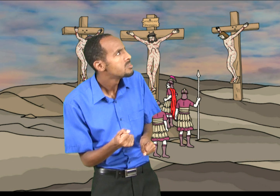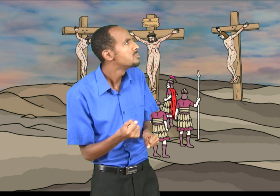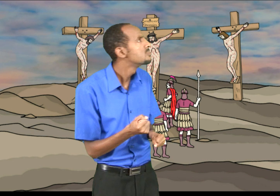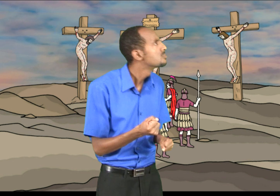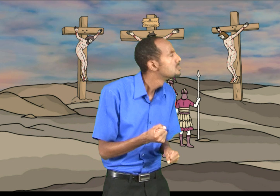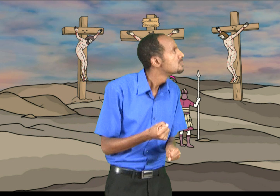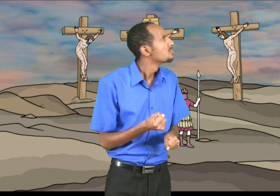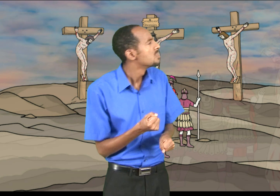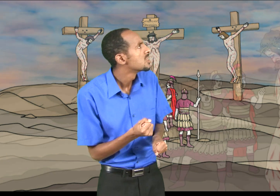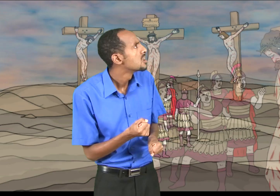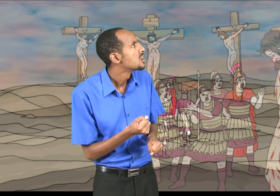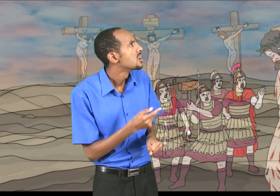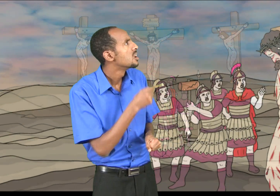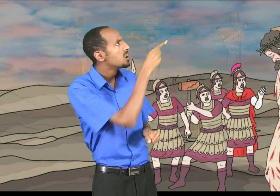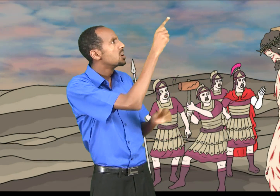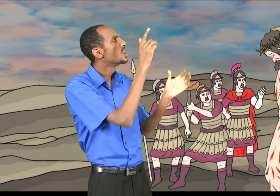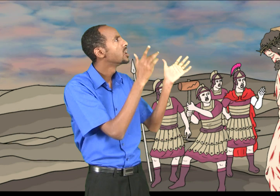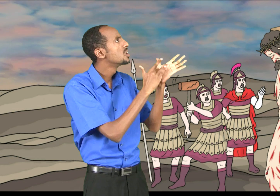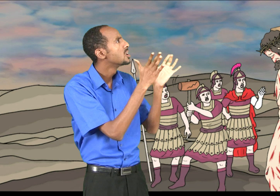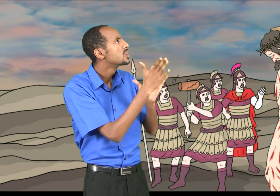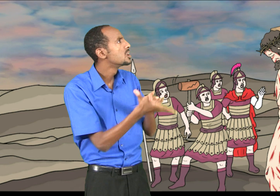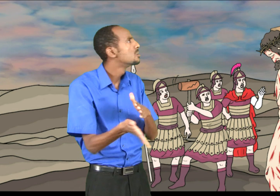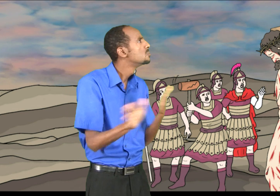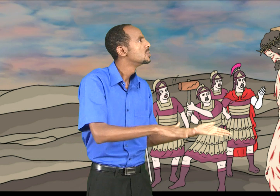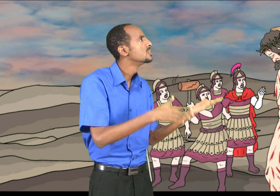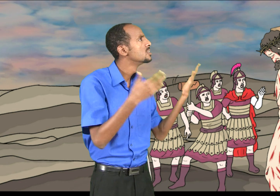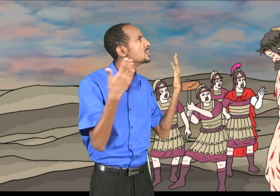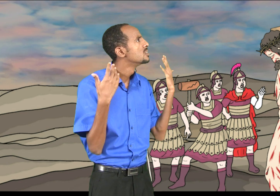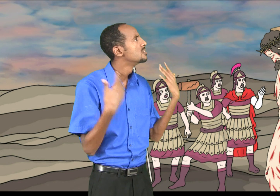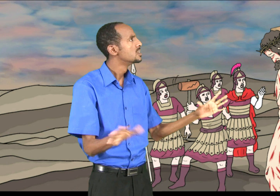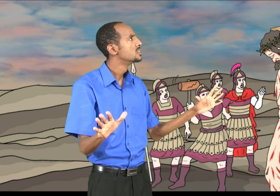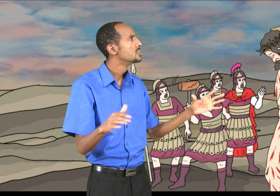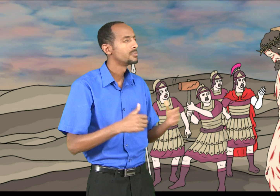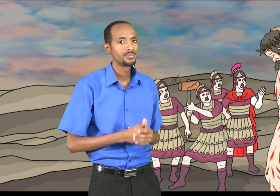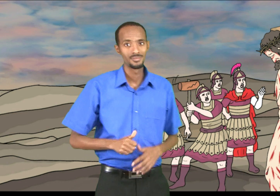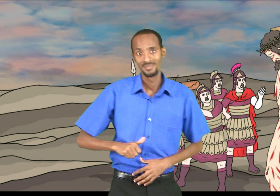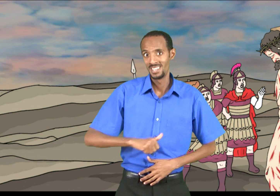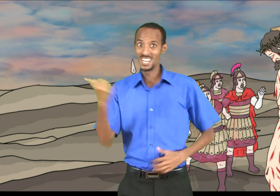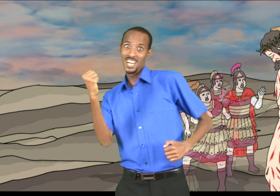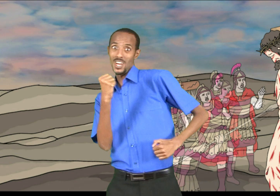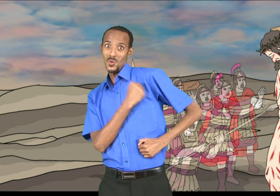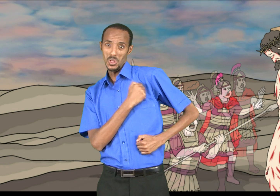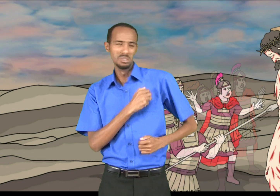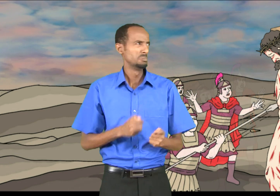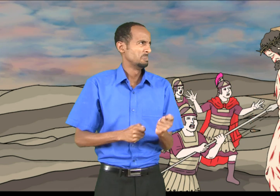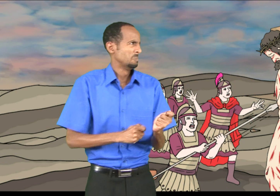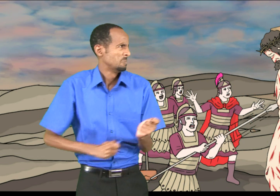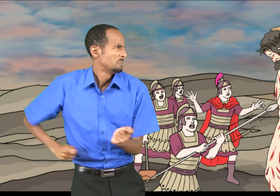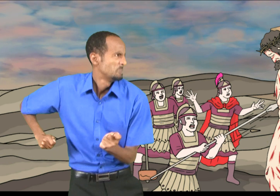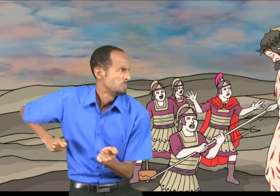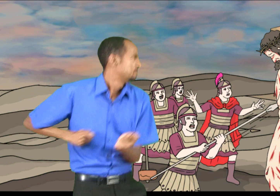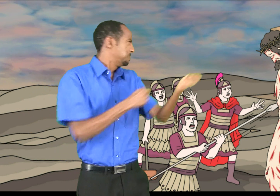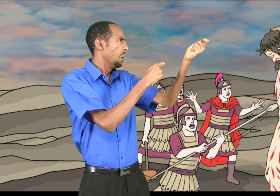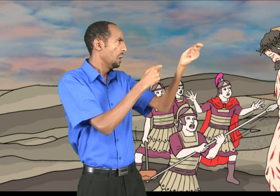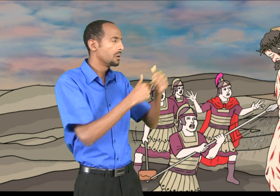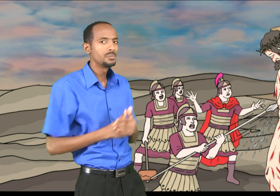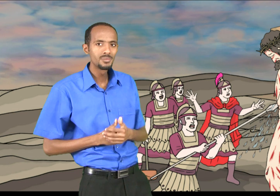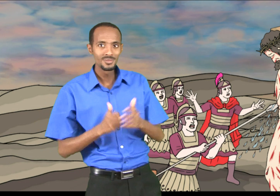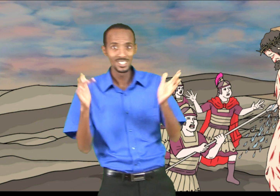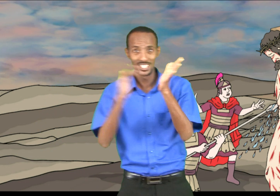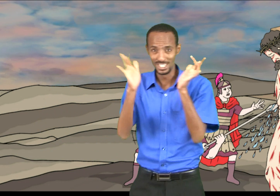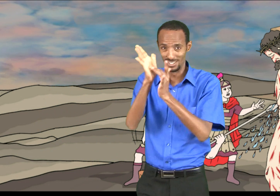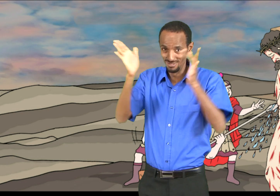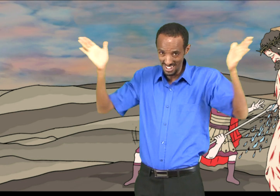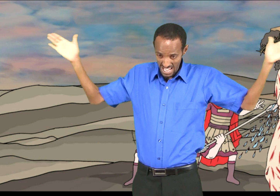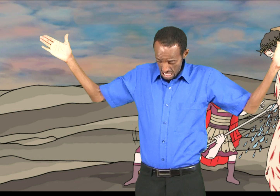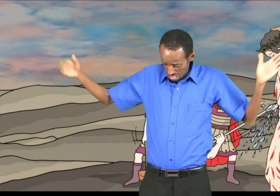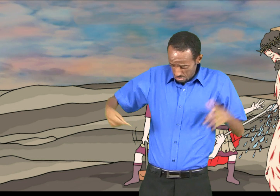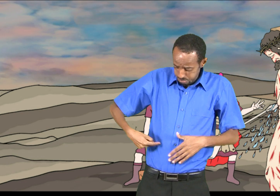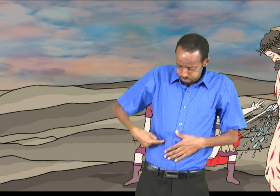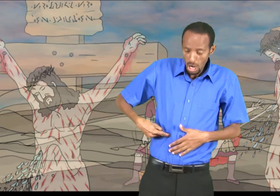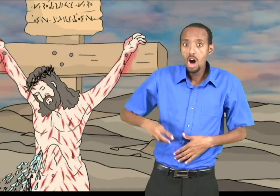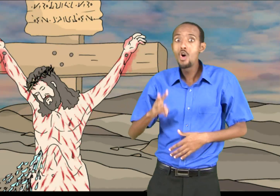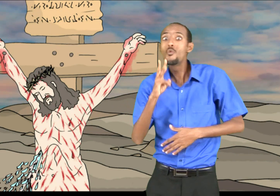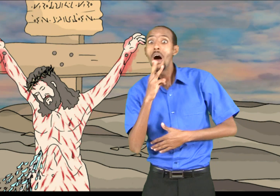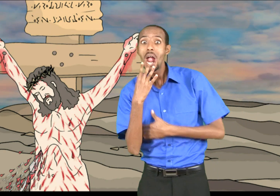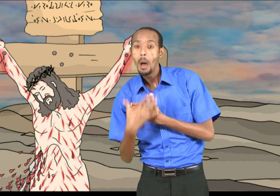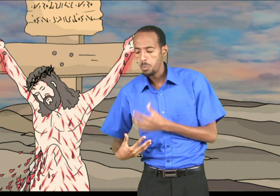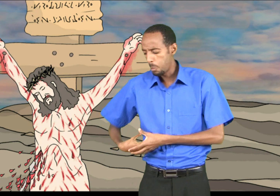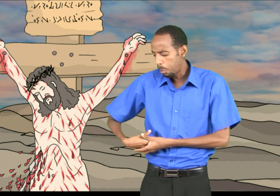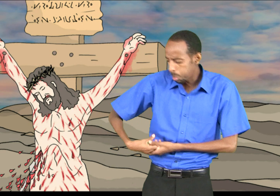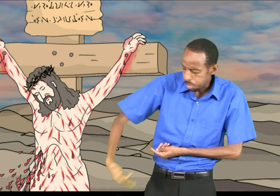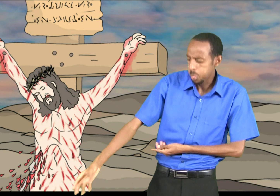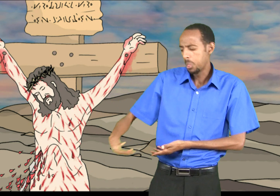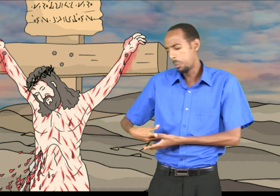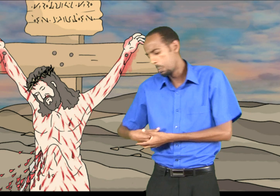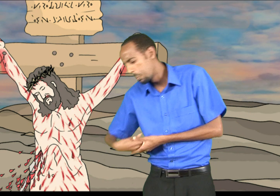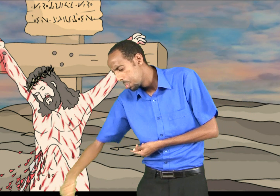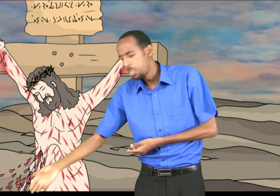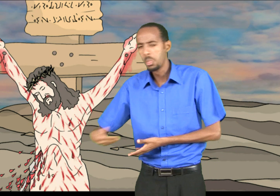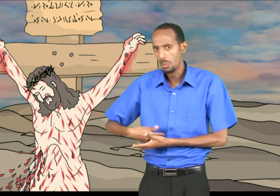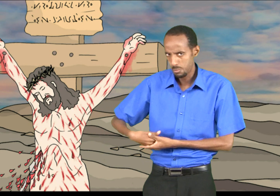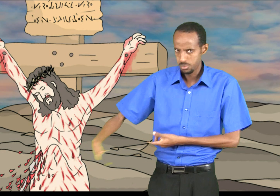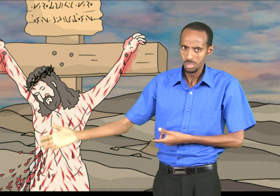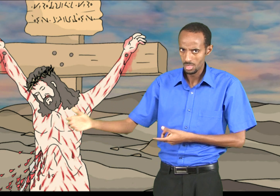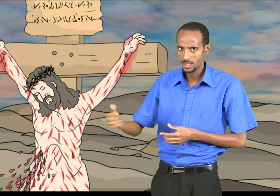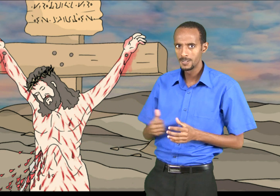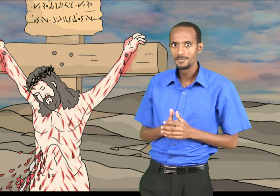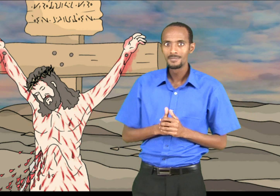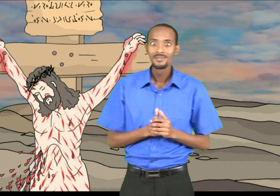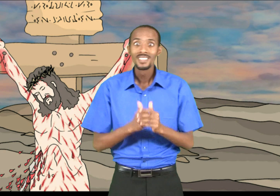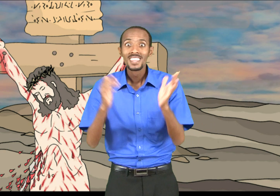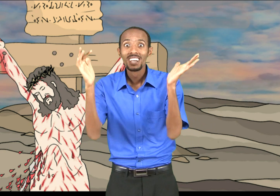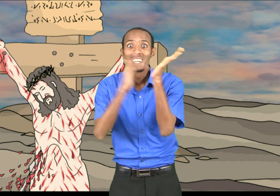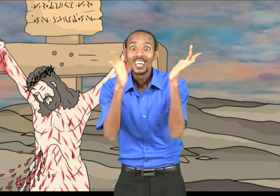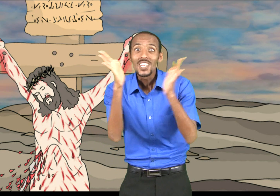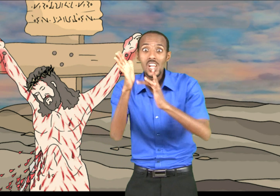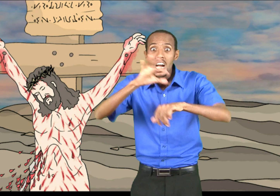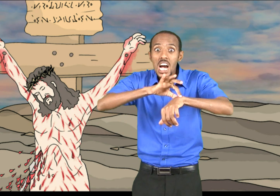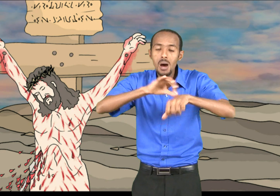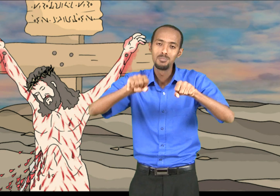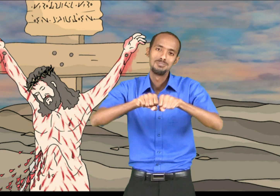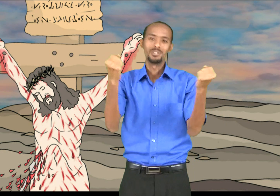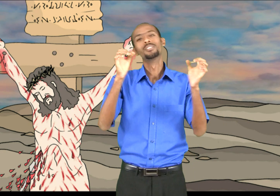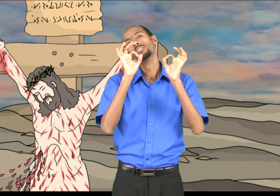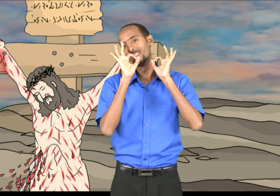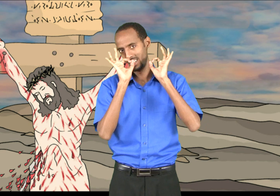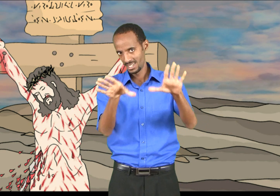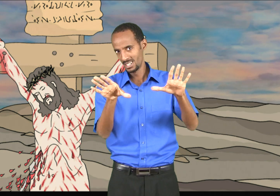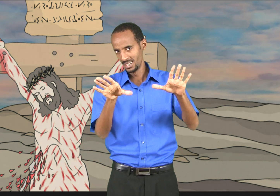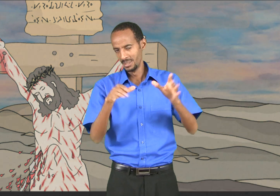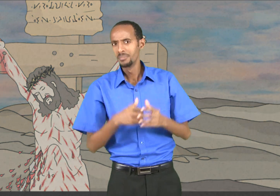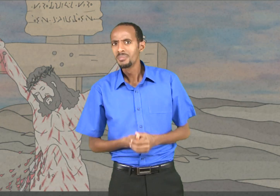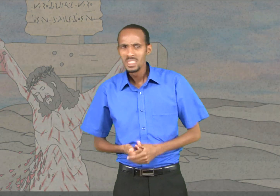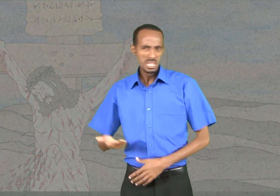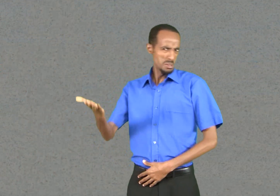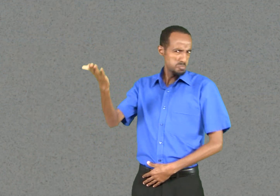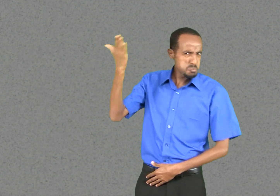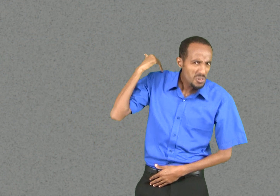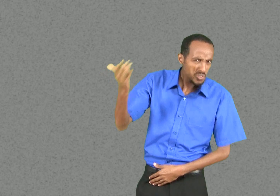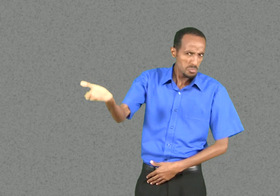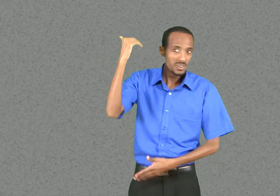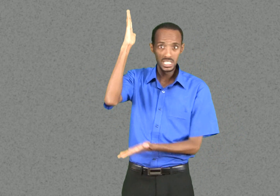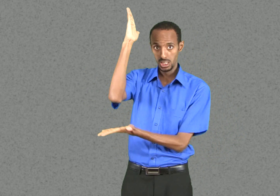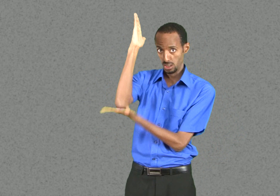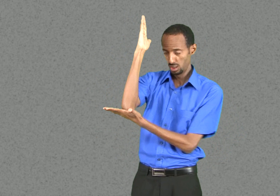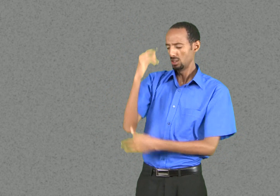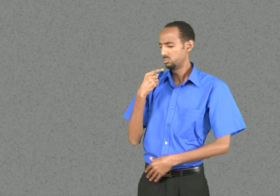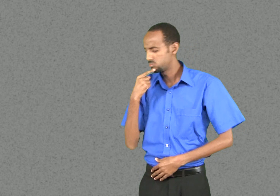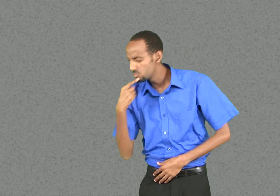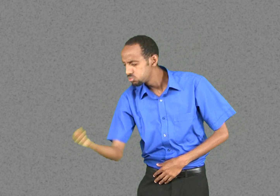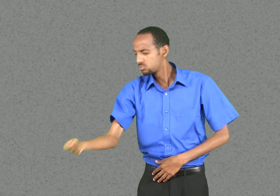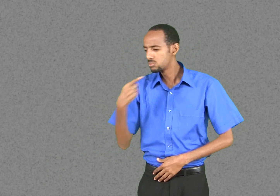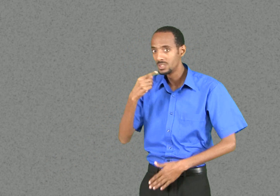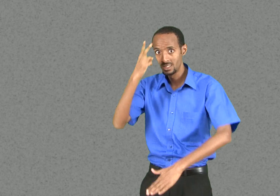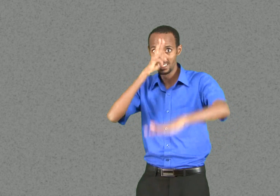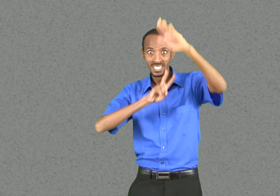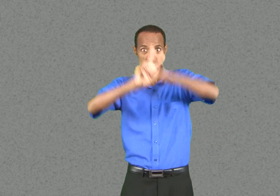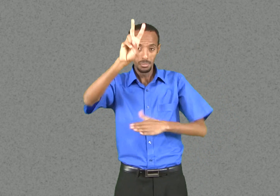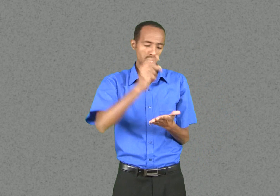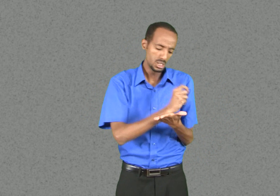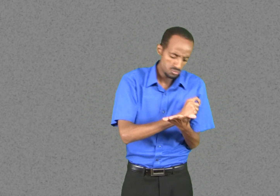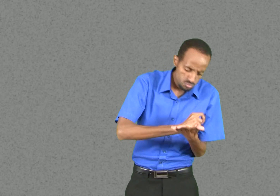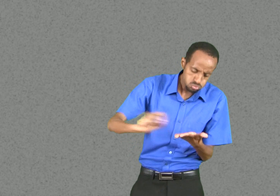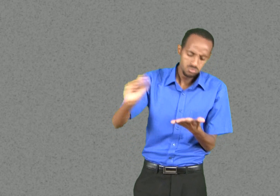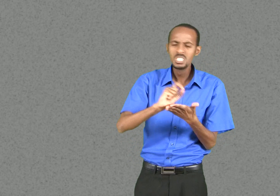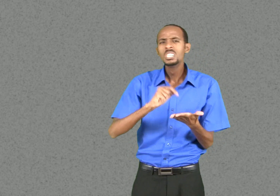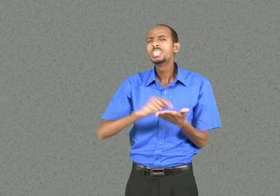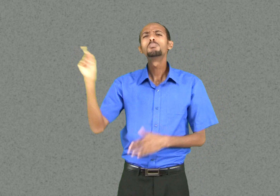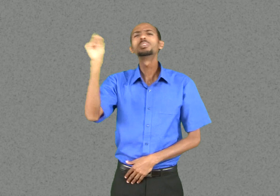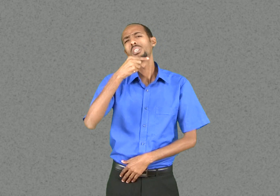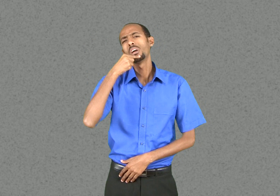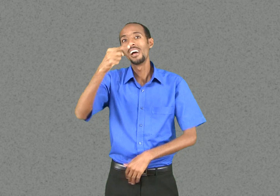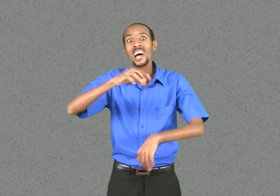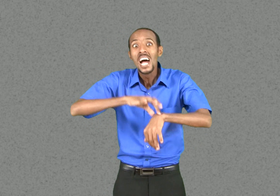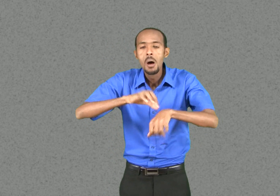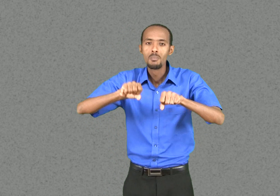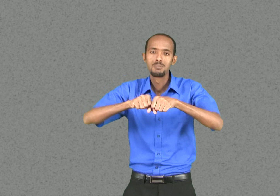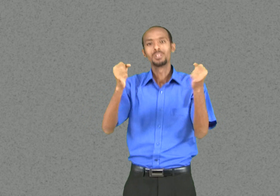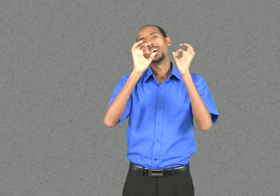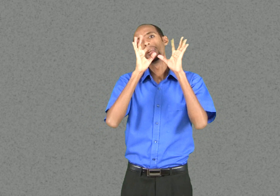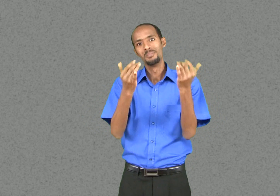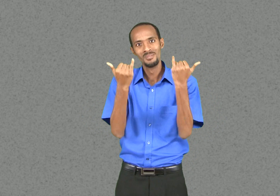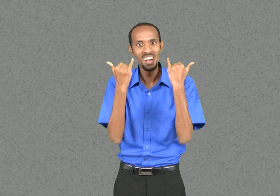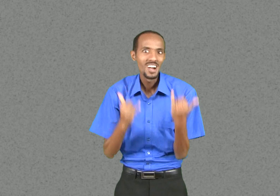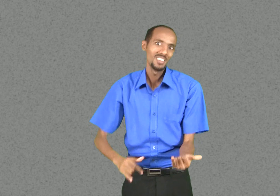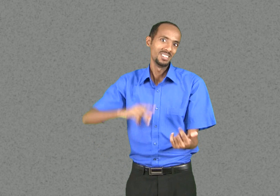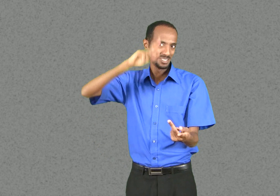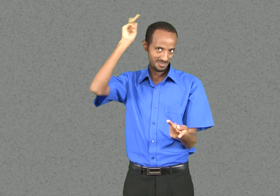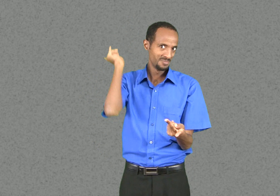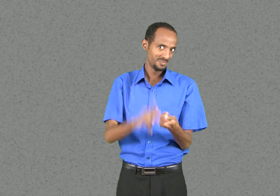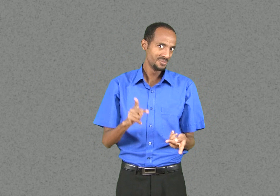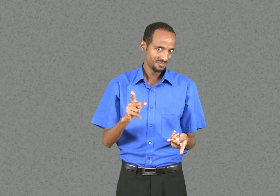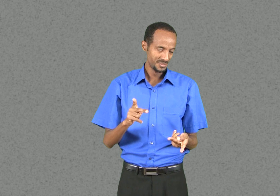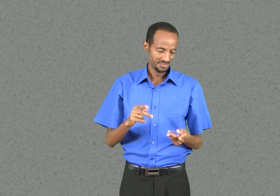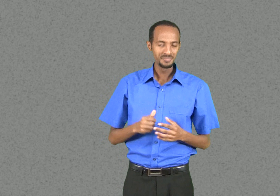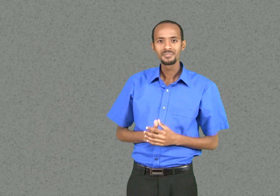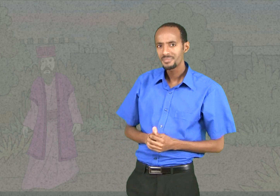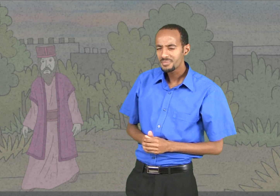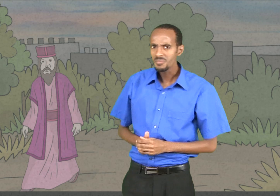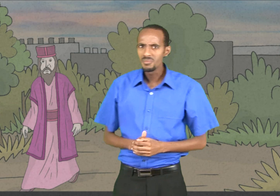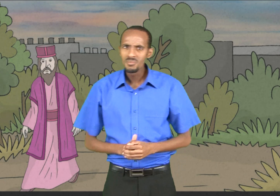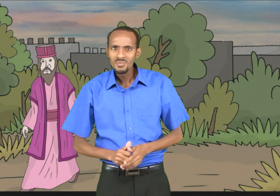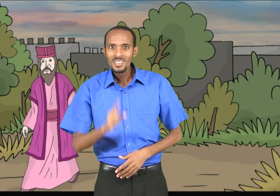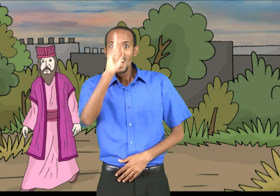Instead, one of the soldiers pierced His side with a spear, and immediately blood and water flowed out. The one who saw it has testified to this, and his testimony is true. He knows that he is telling the truth, so that you also may believe. Now these things happened so that the Scripture would be fulfilled: “Not one of His bones will be broken.” And, as another Scripture says: “They will look on the One they have pierced.”